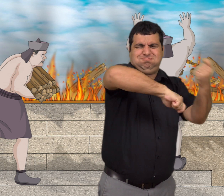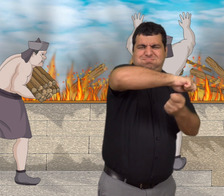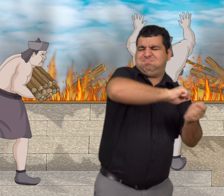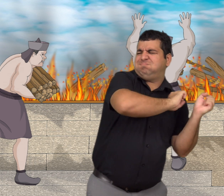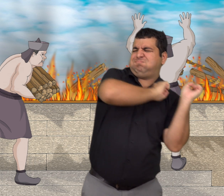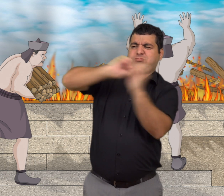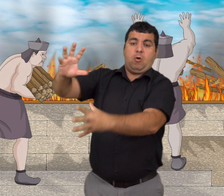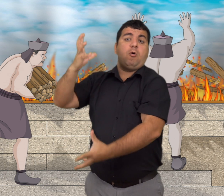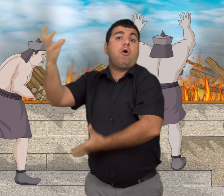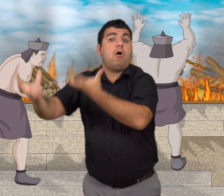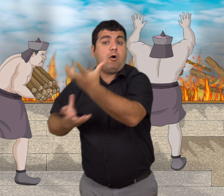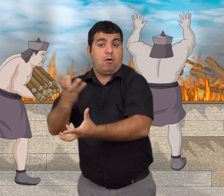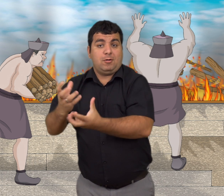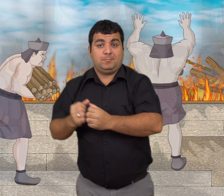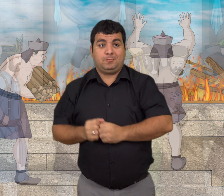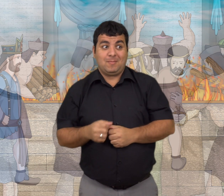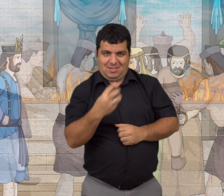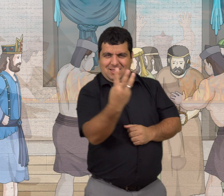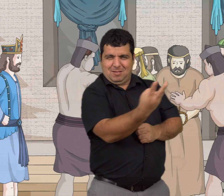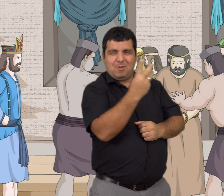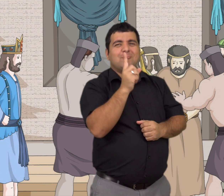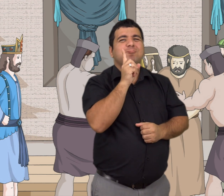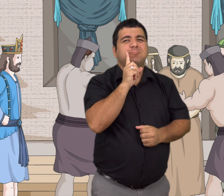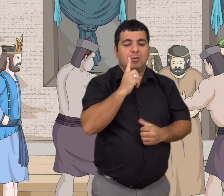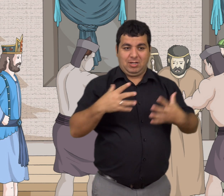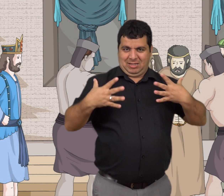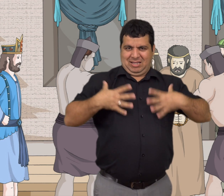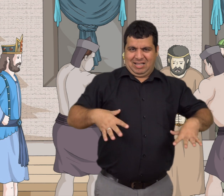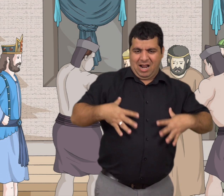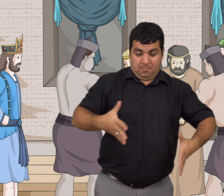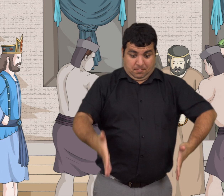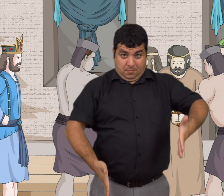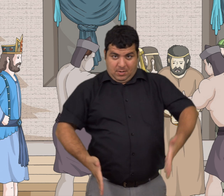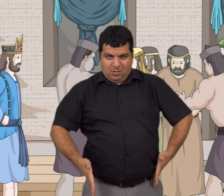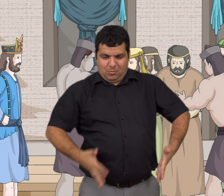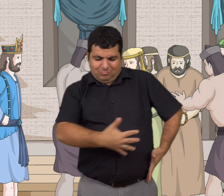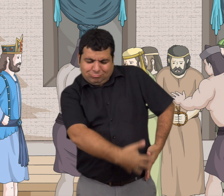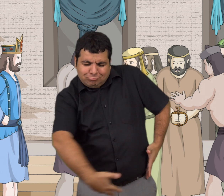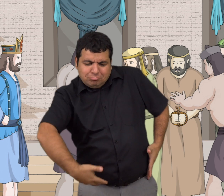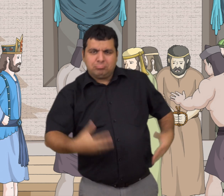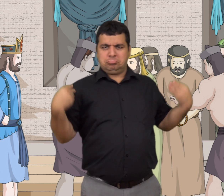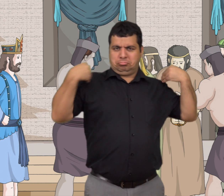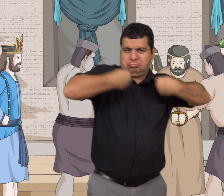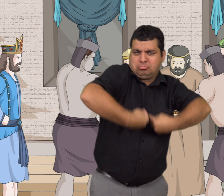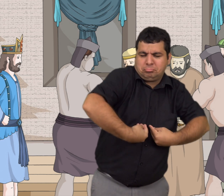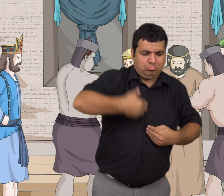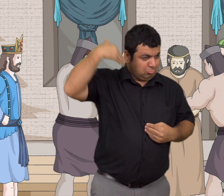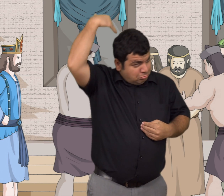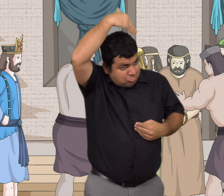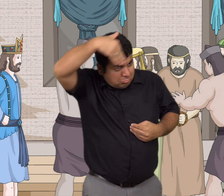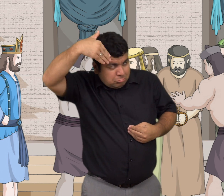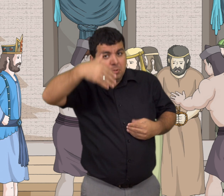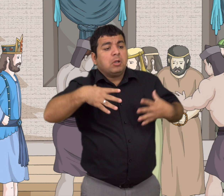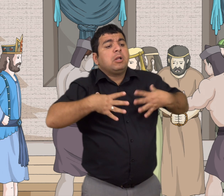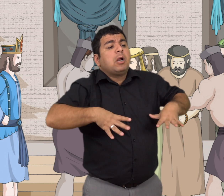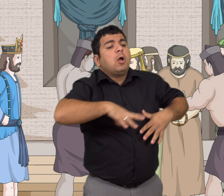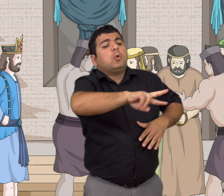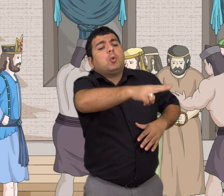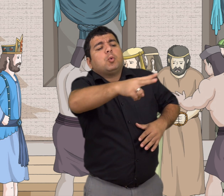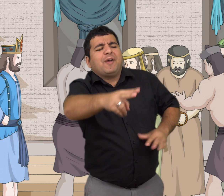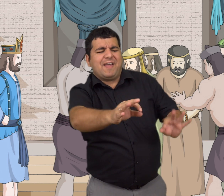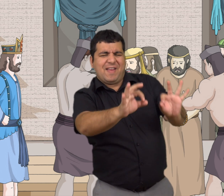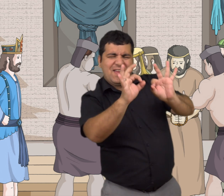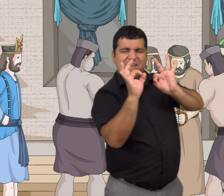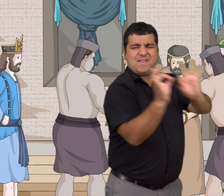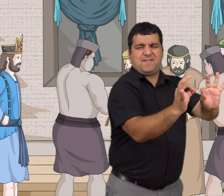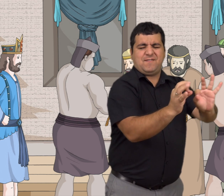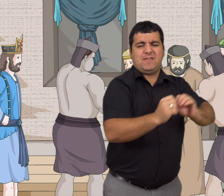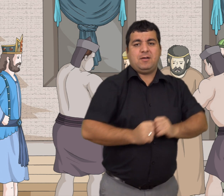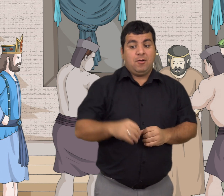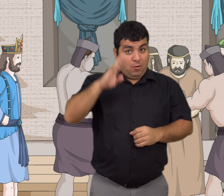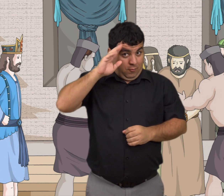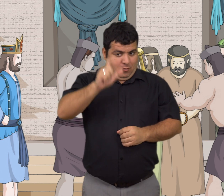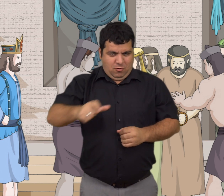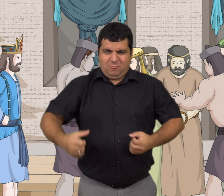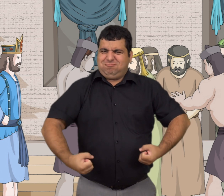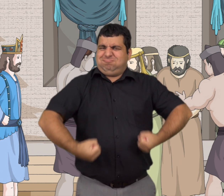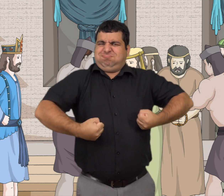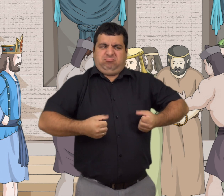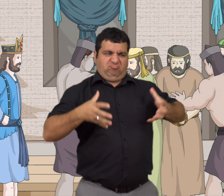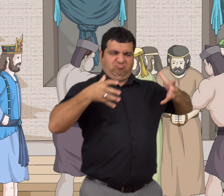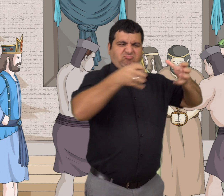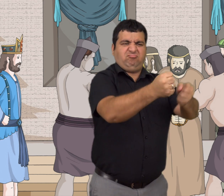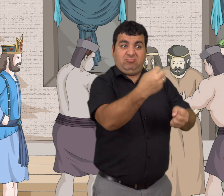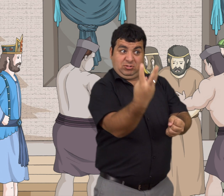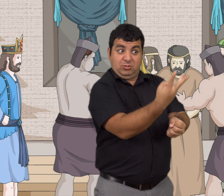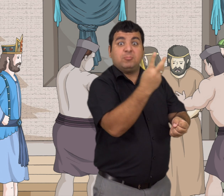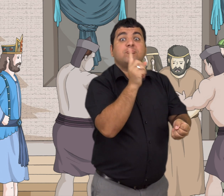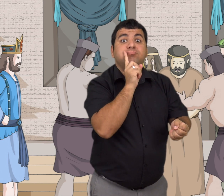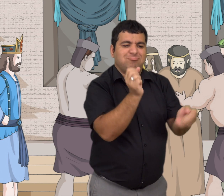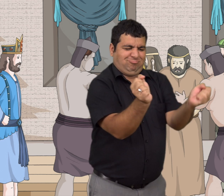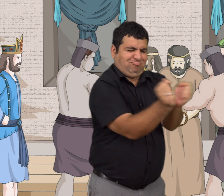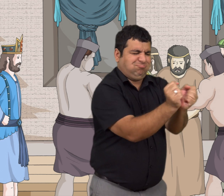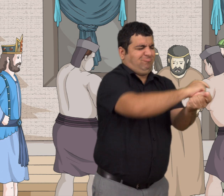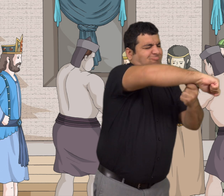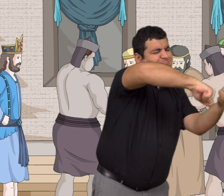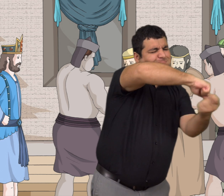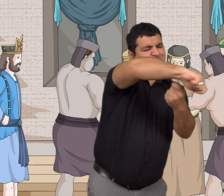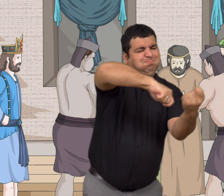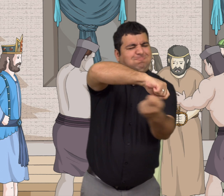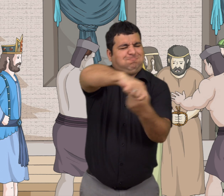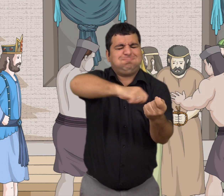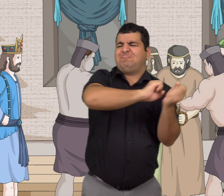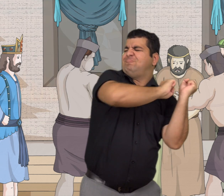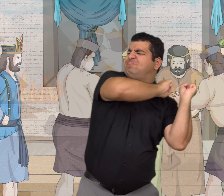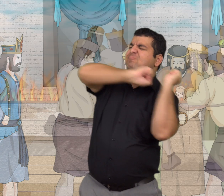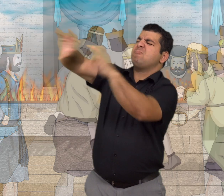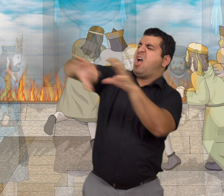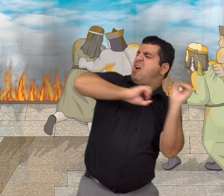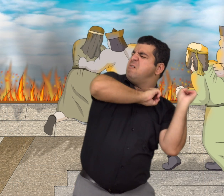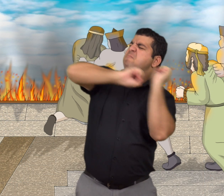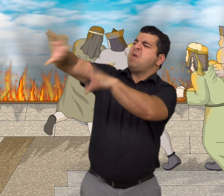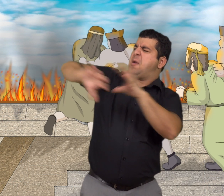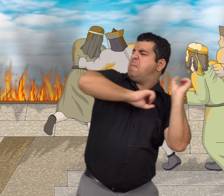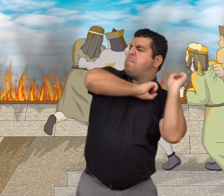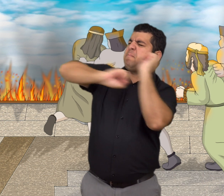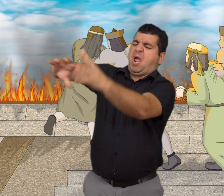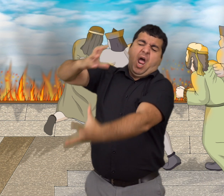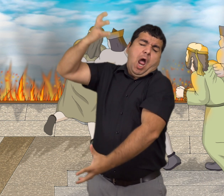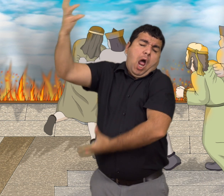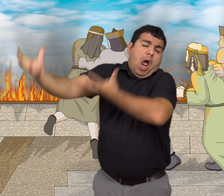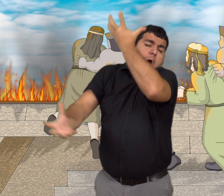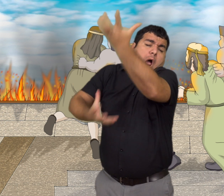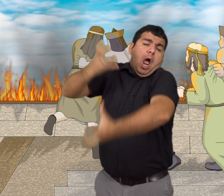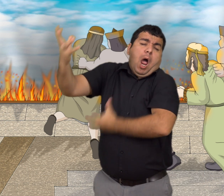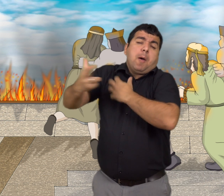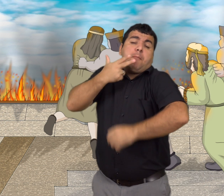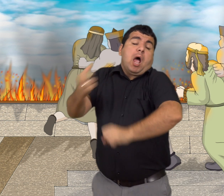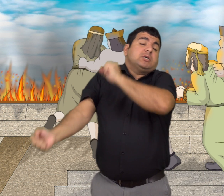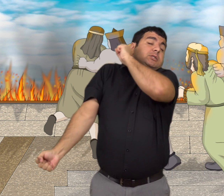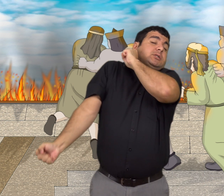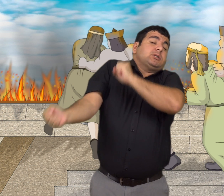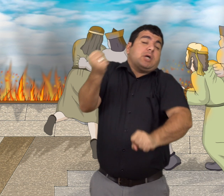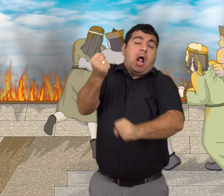So they were tied up, wearing robes, trousers, turbans, and other clothes, and they were thrown into the blazing fiery furnace.